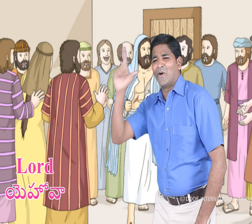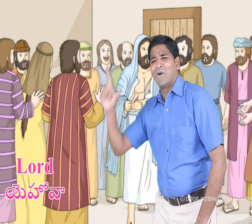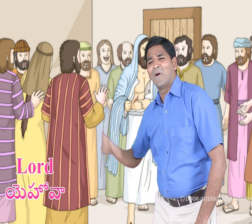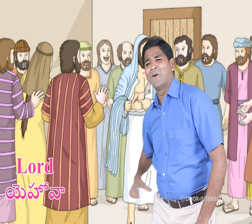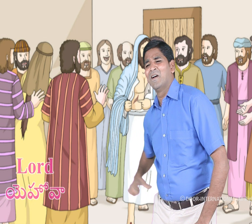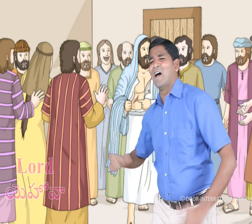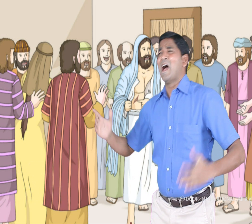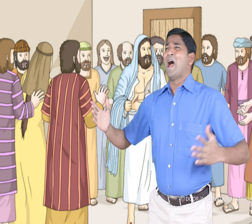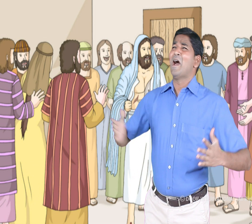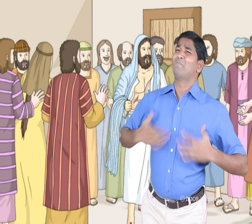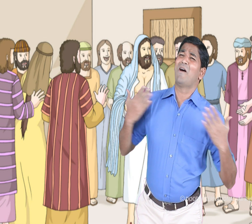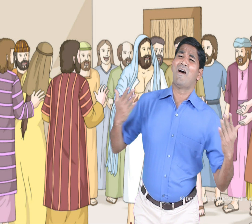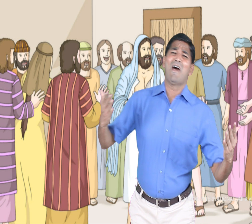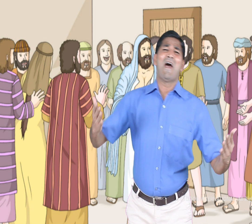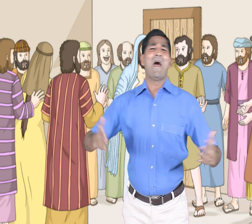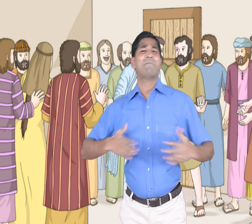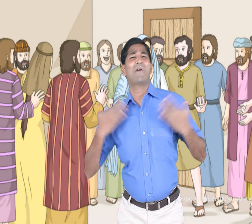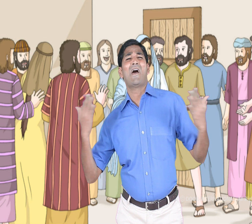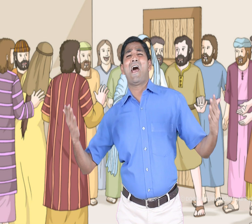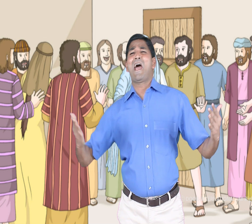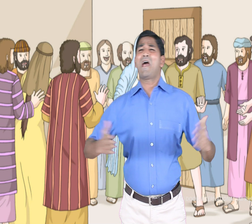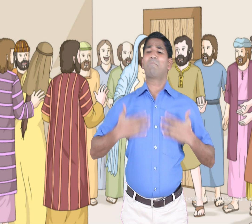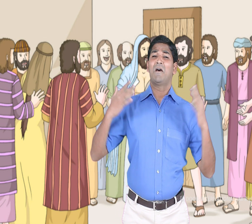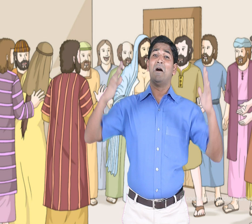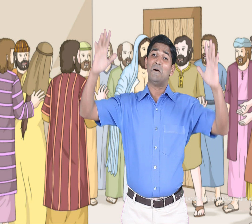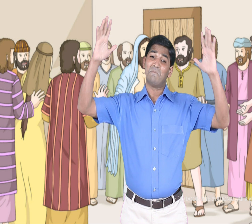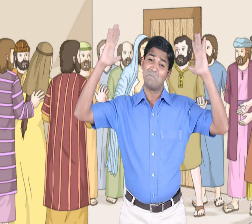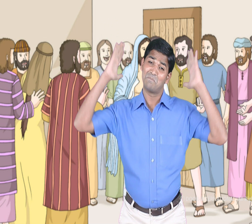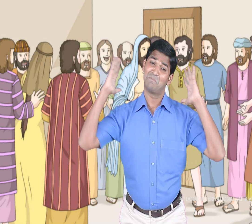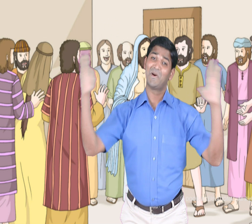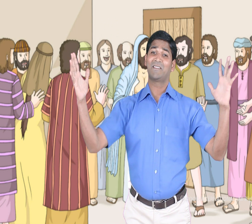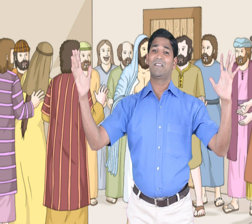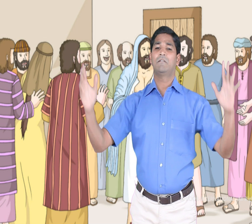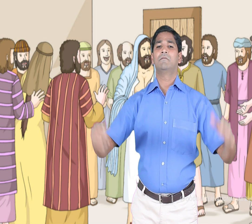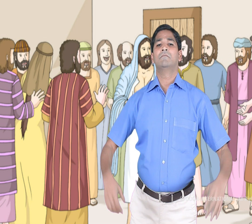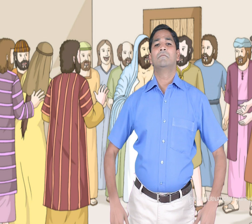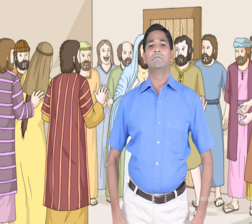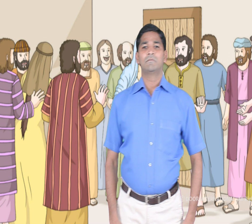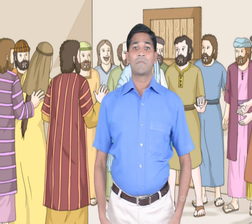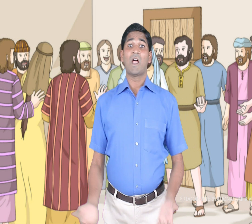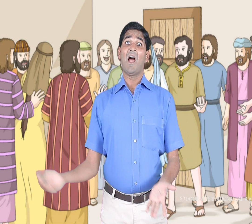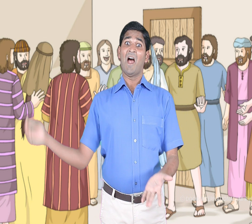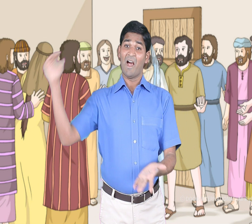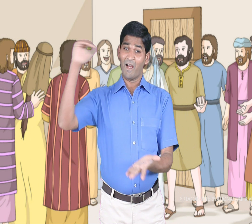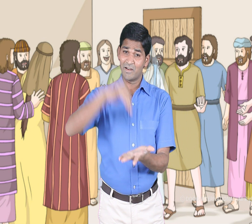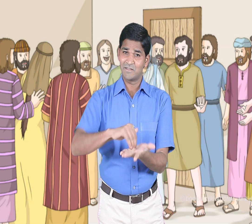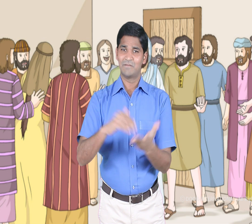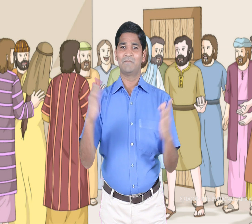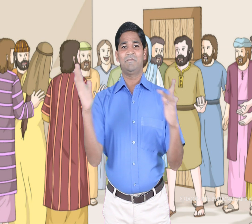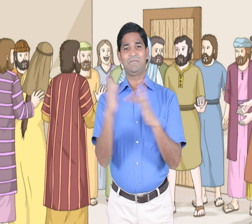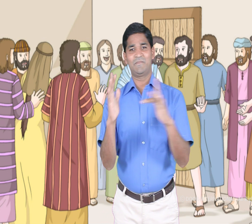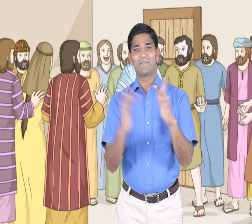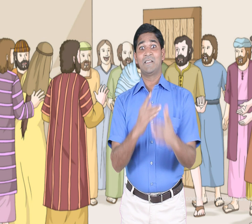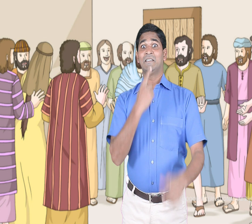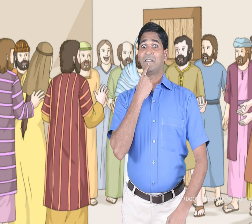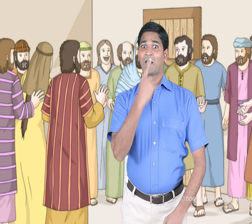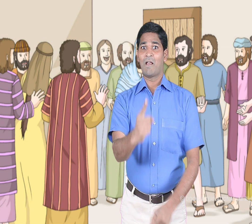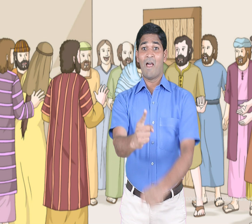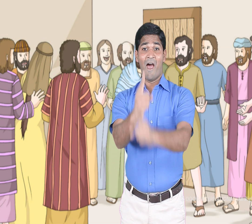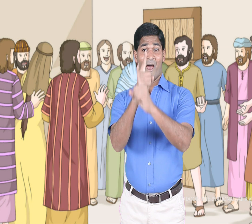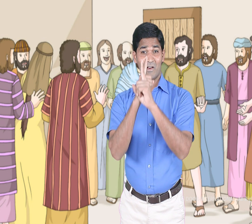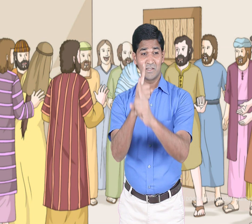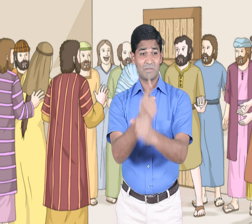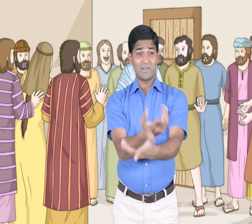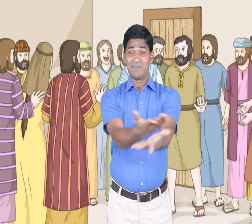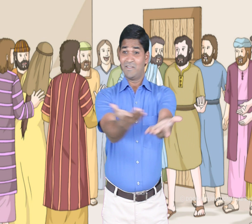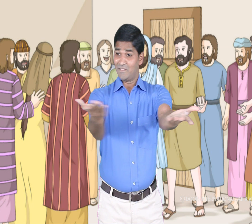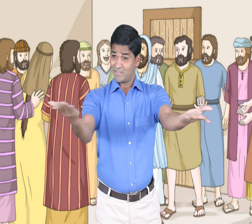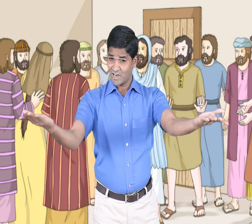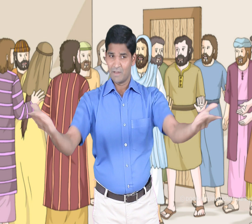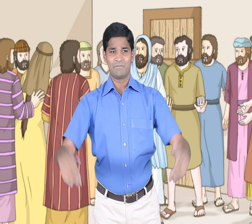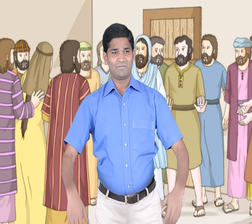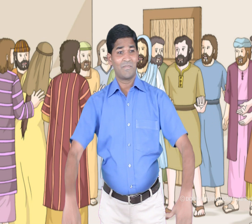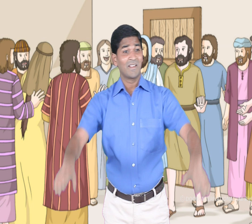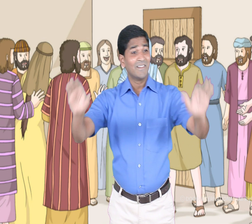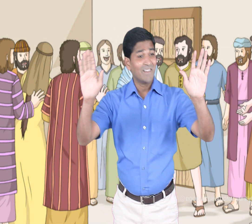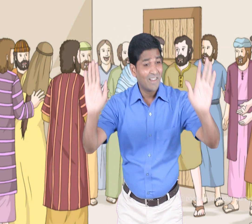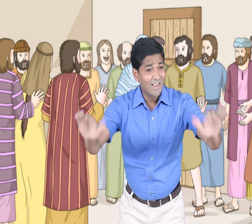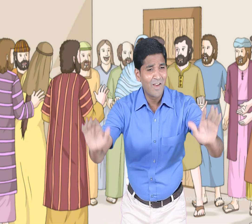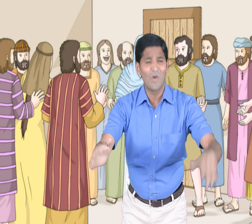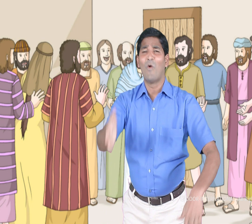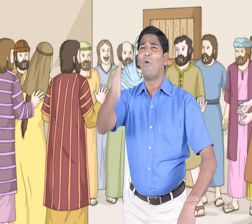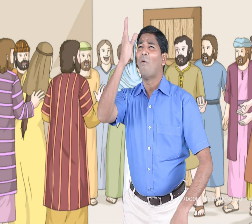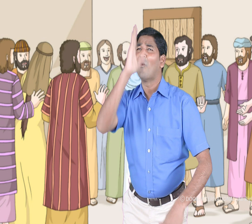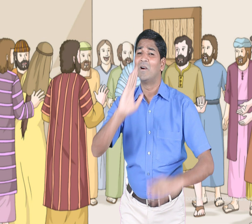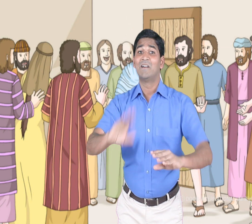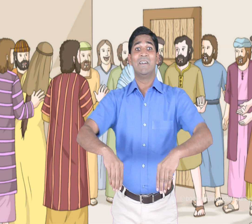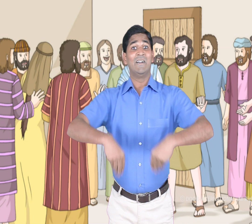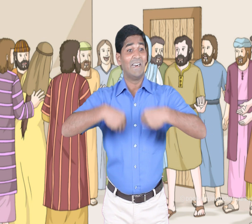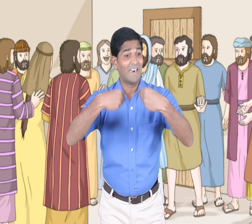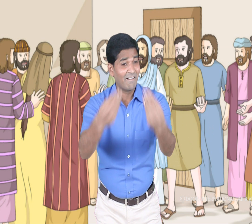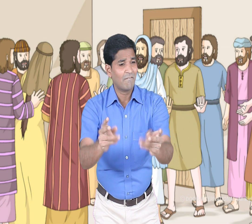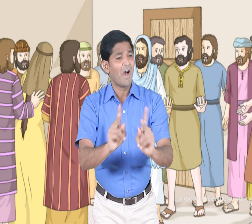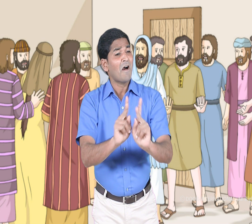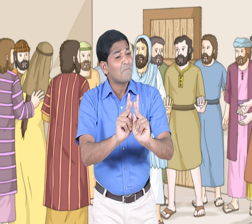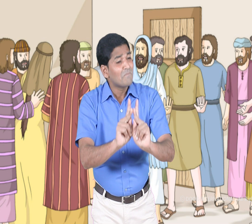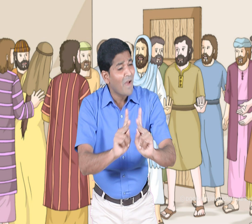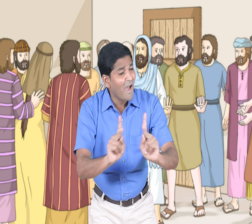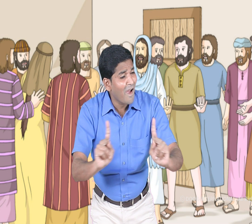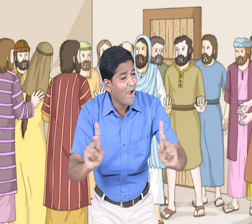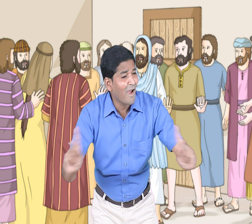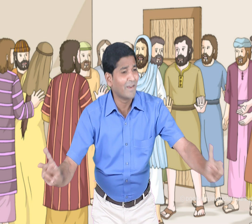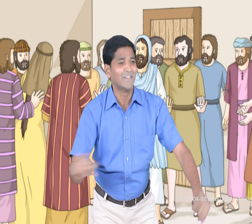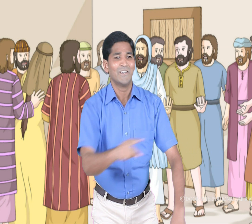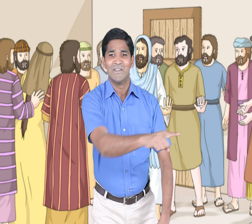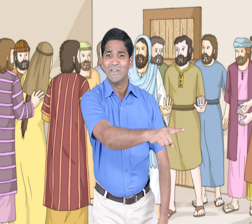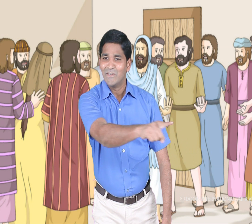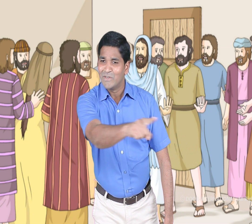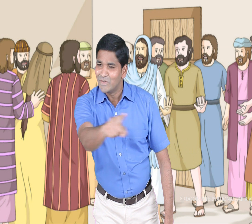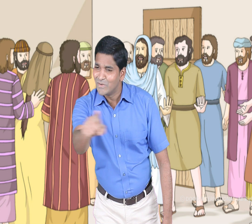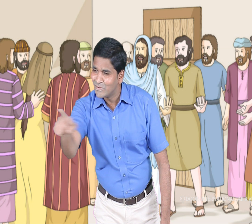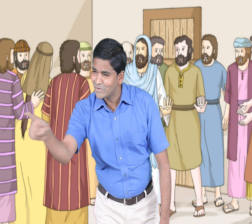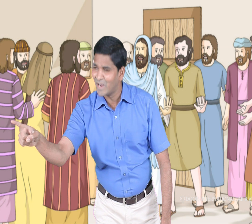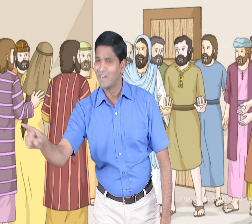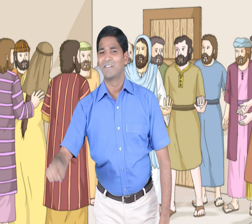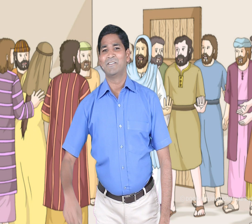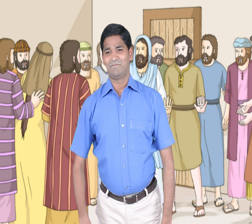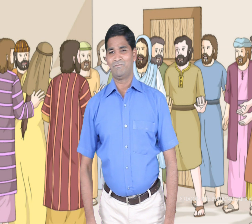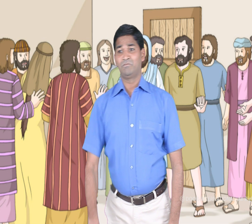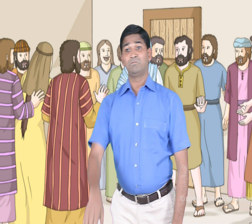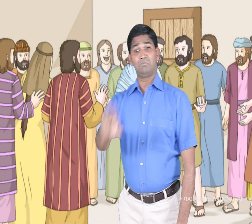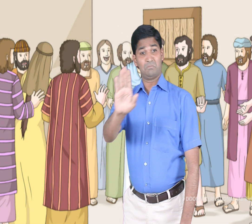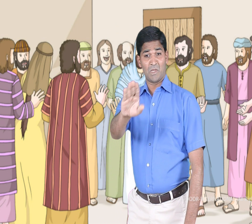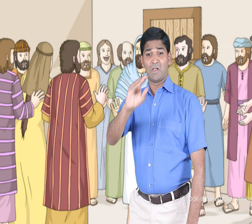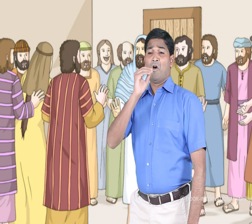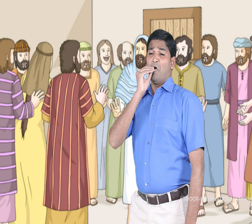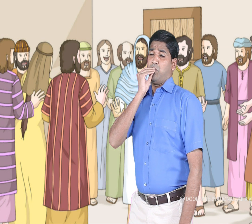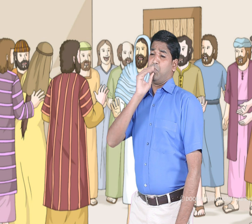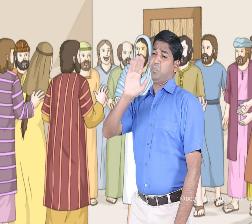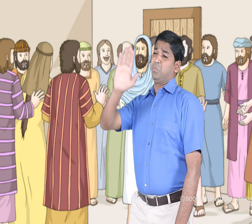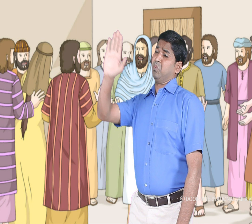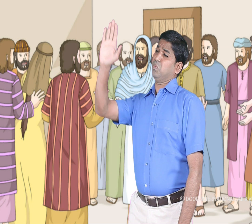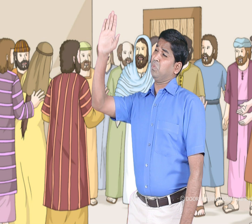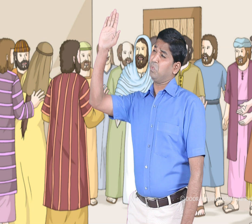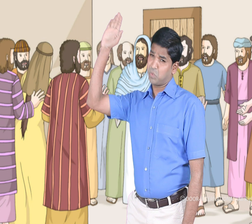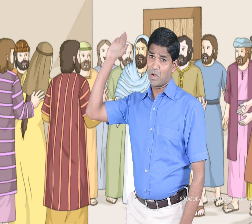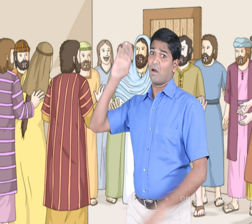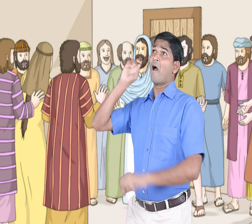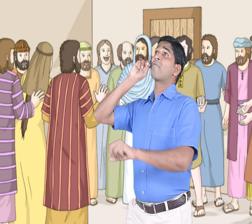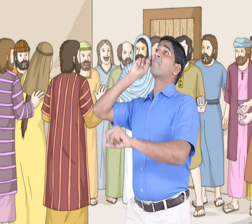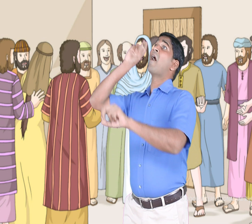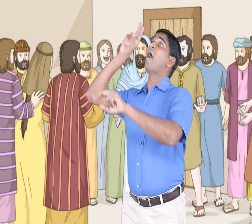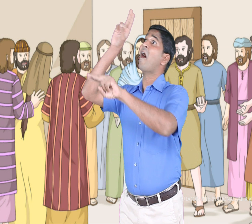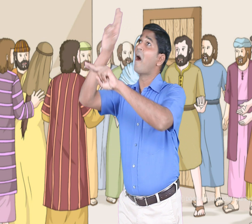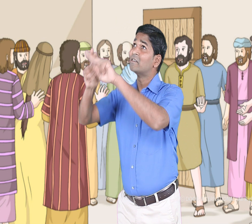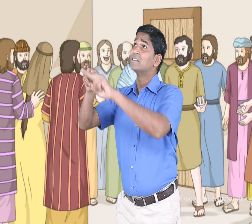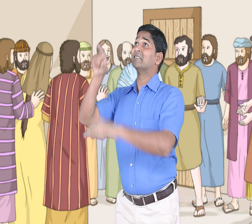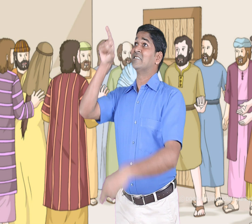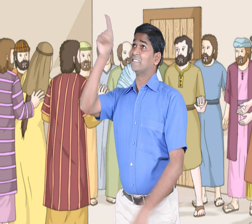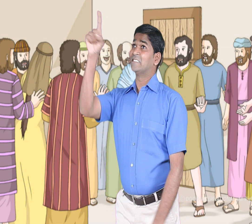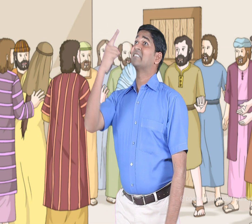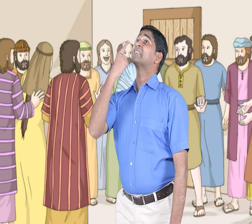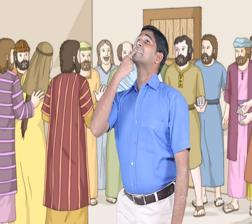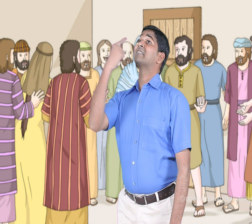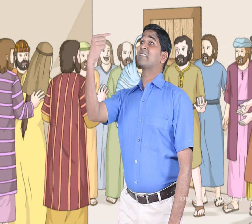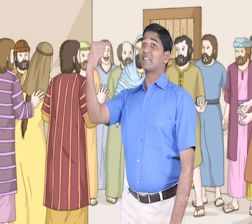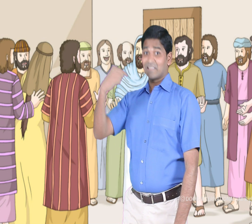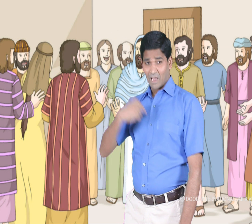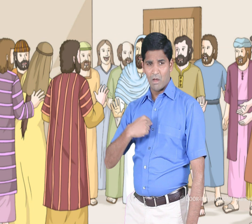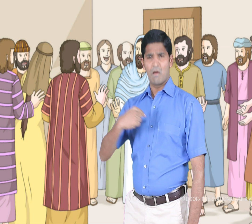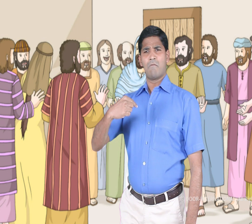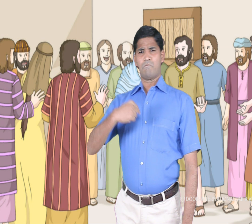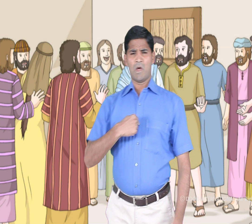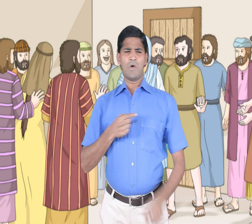After He had said this, He showed them His hands and His side.